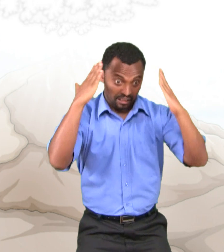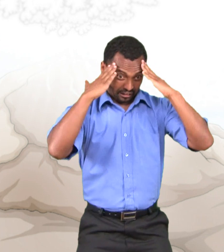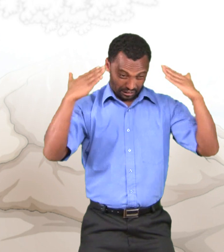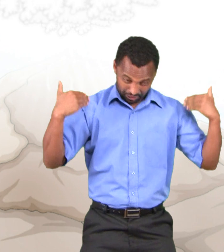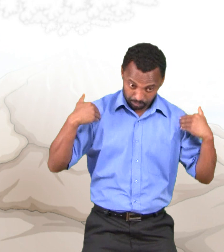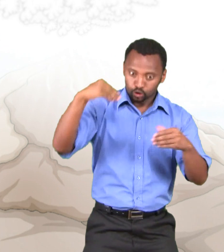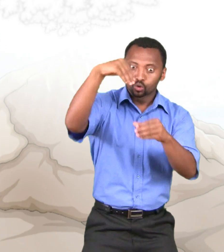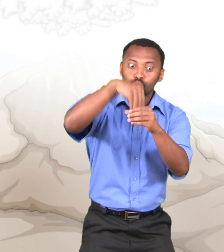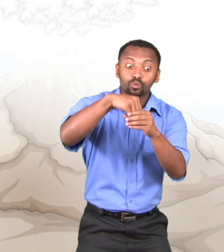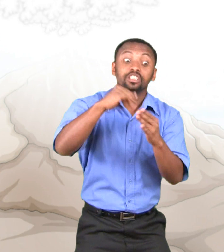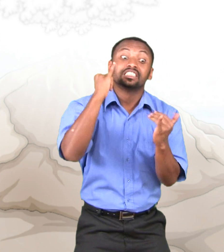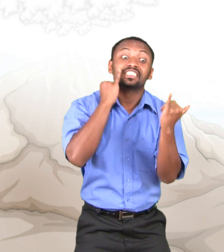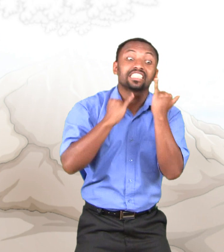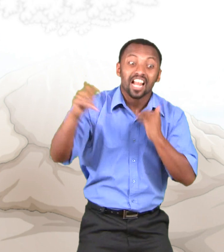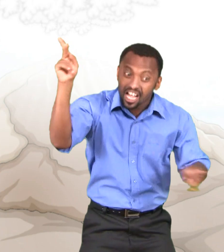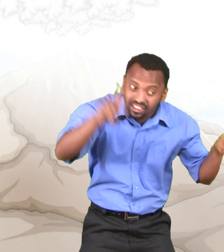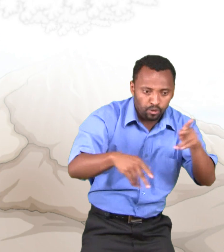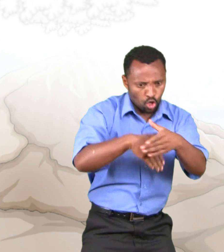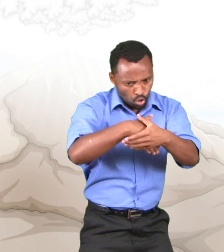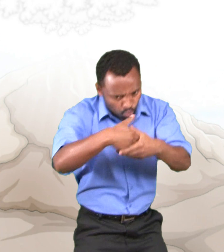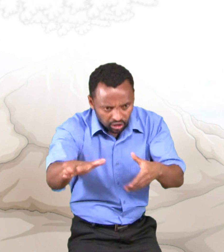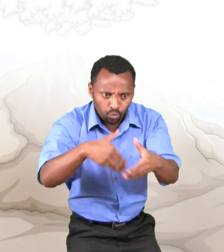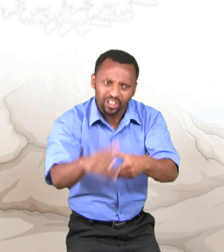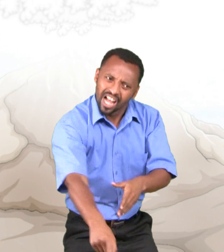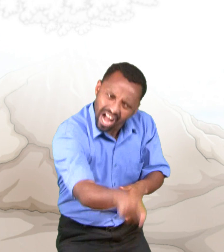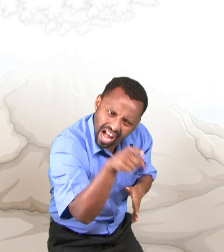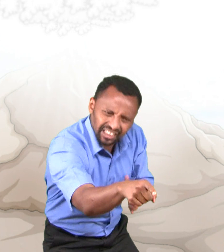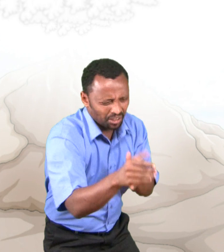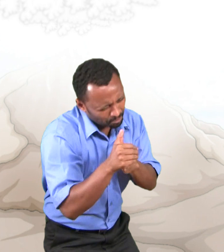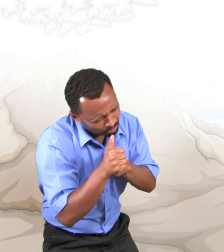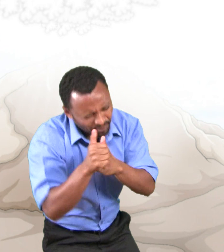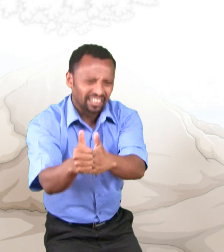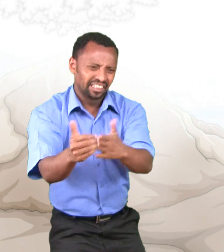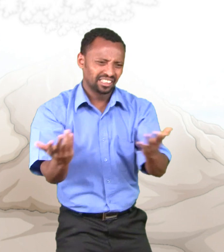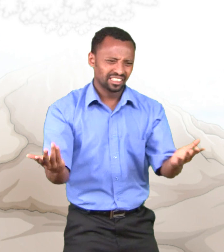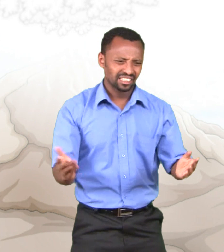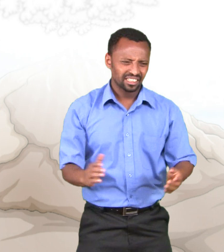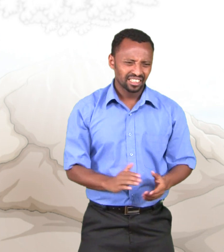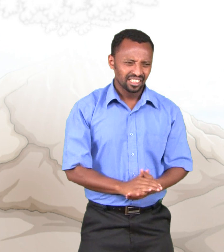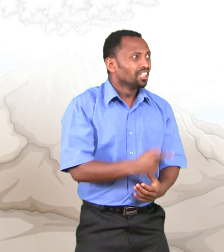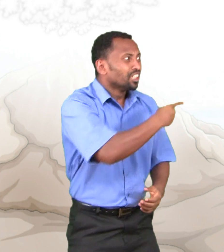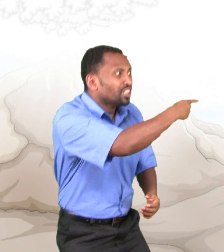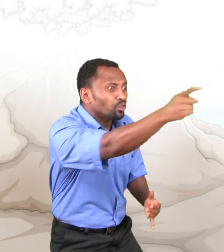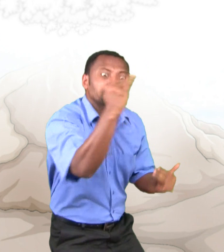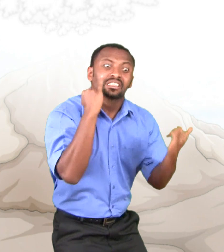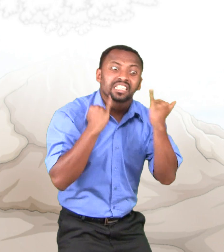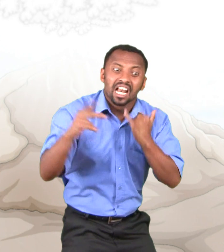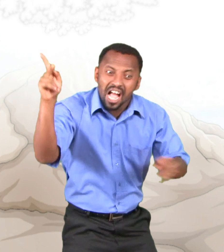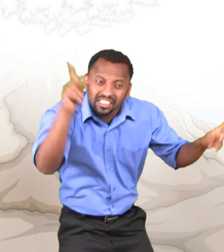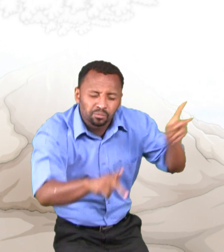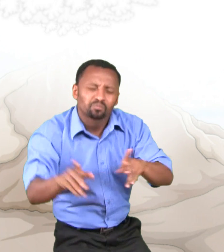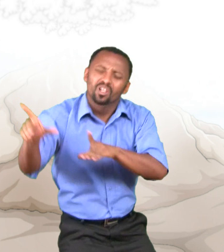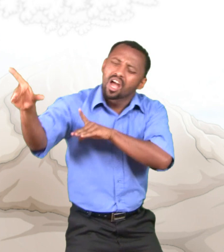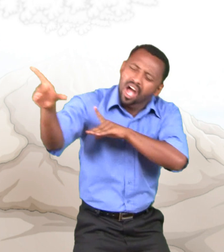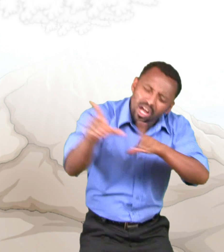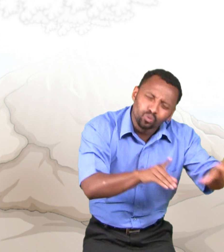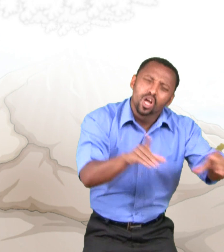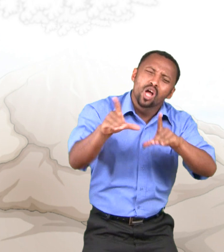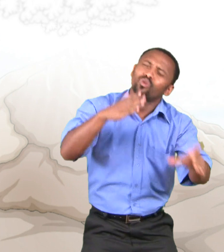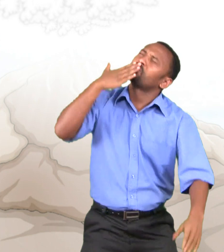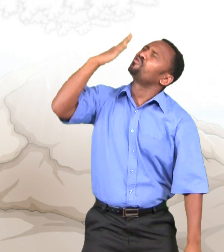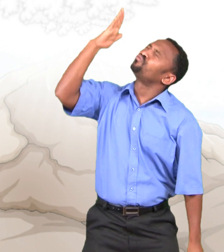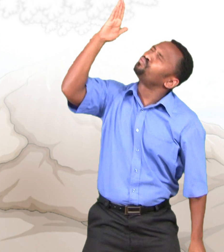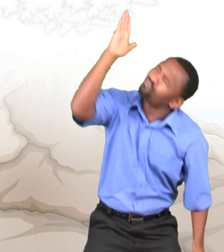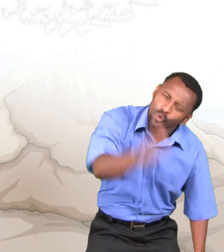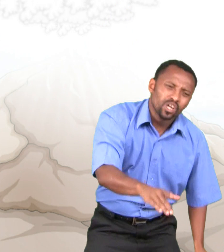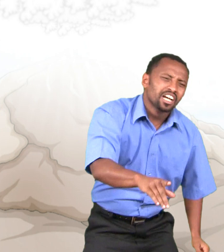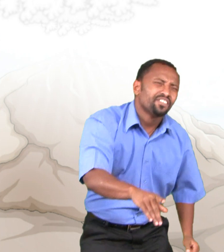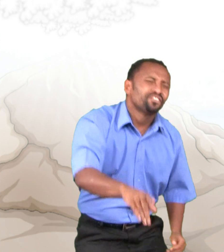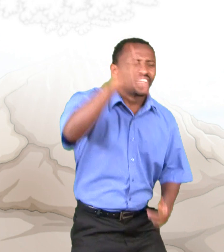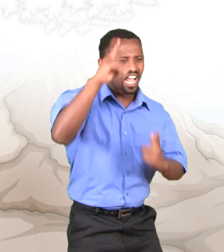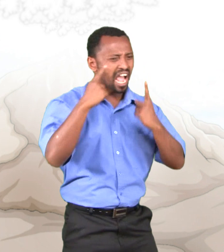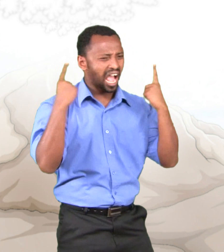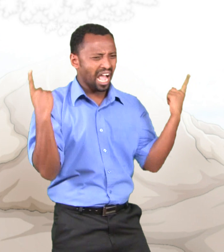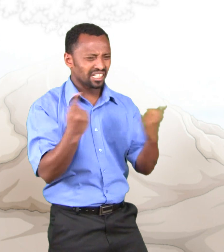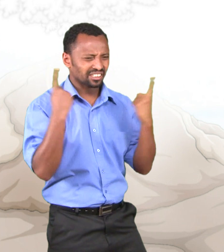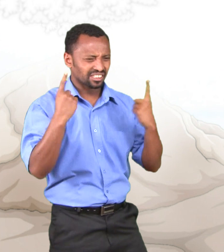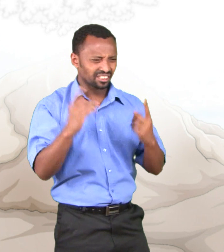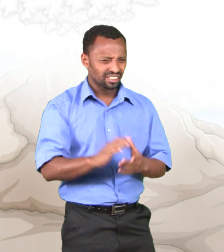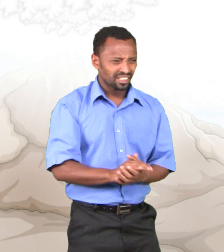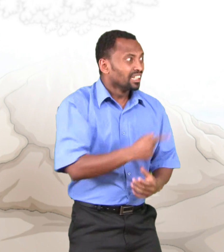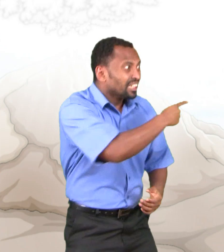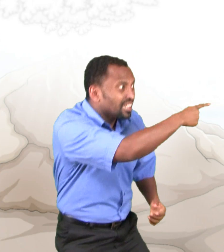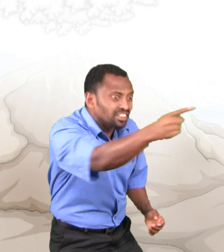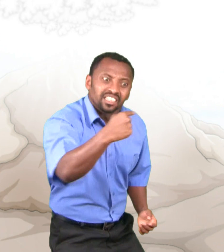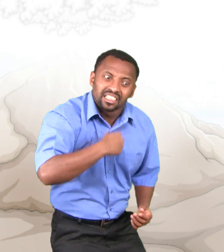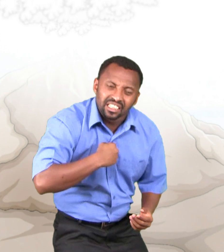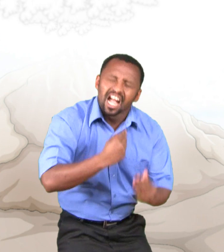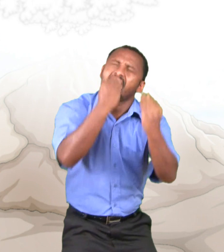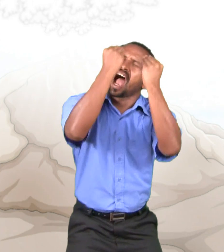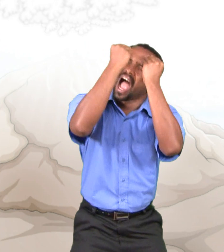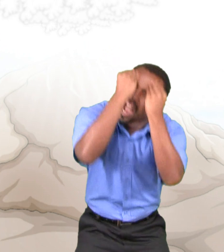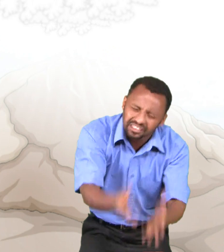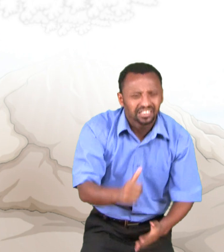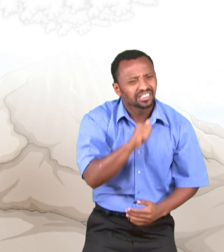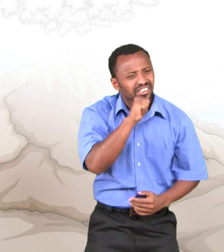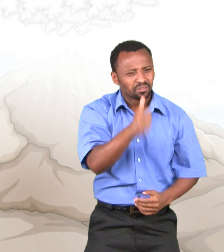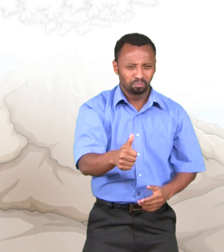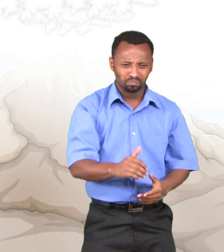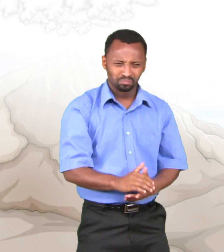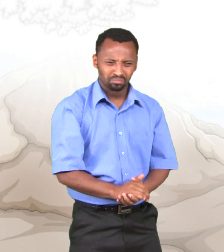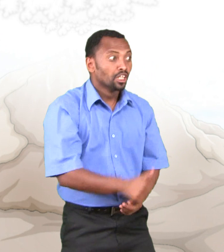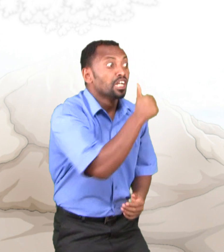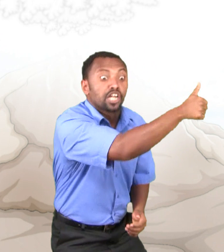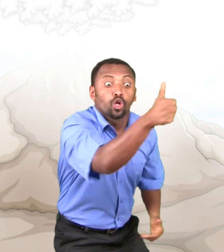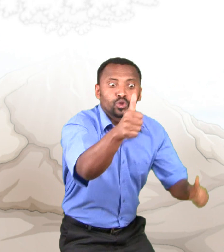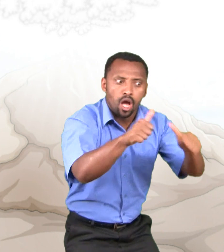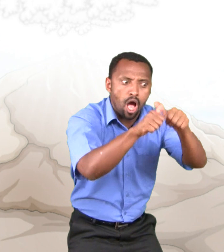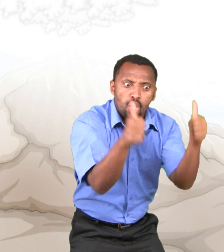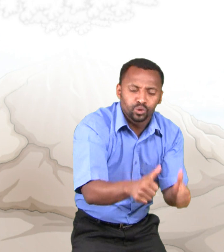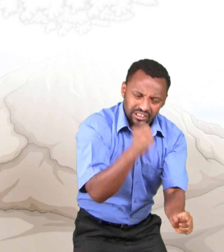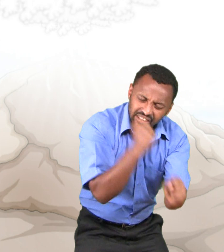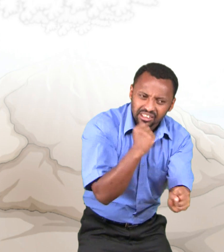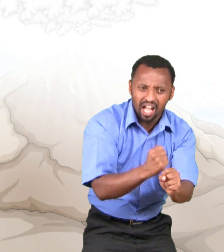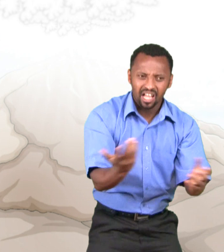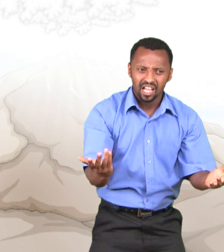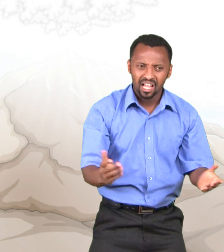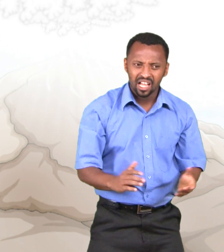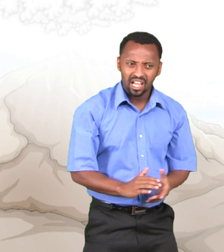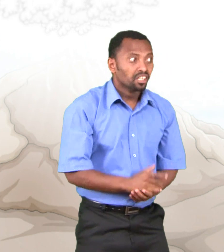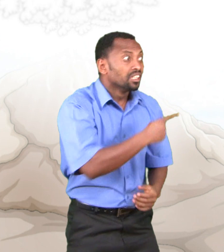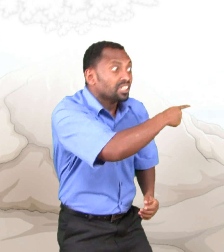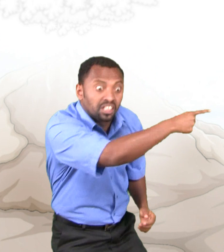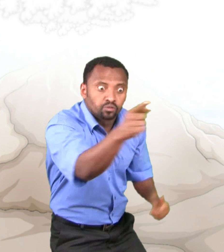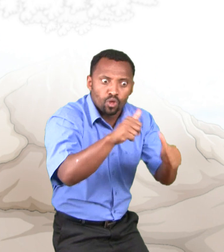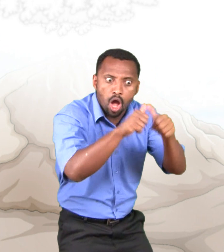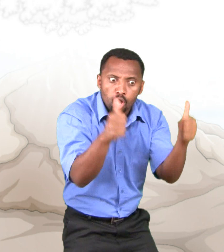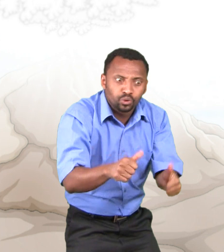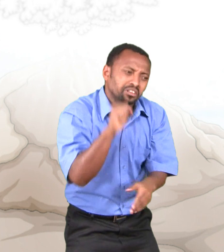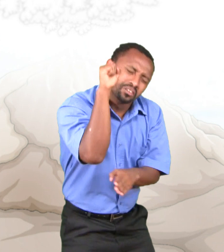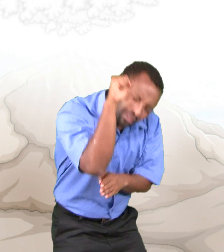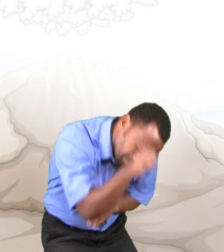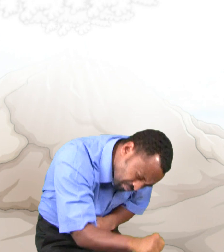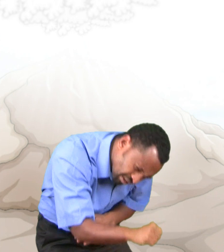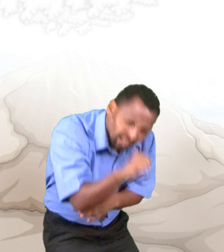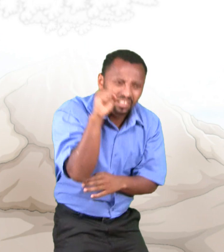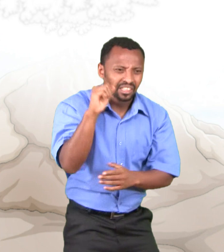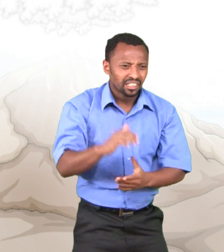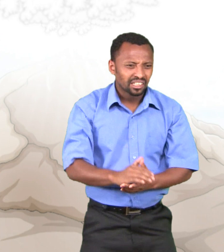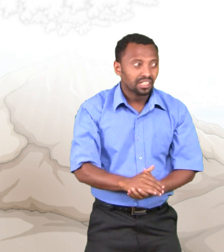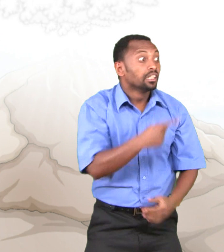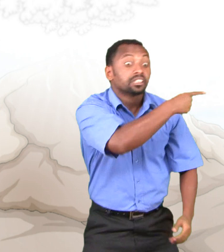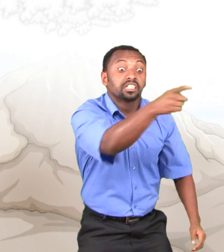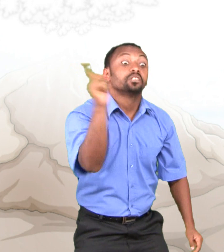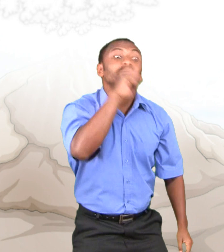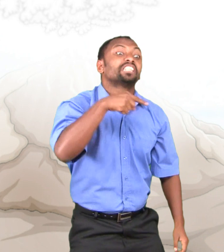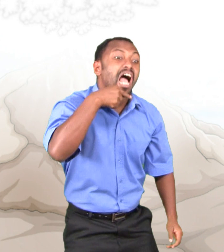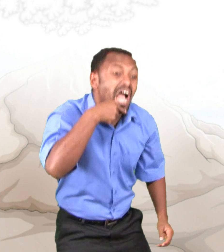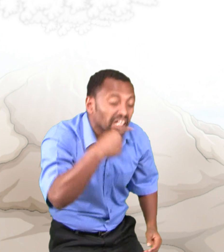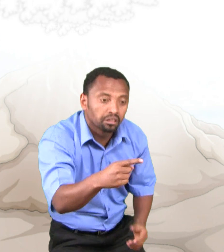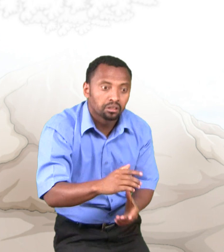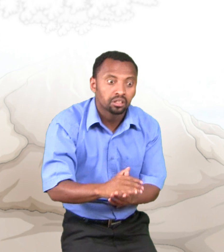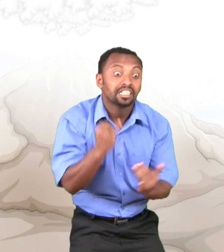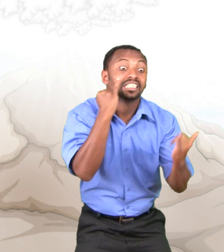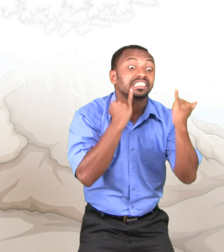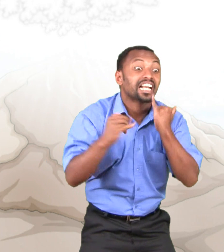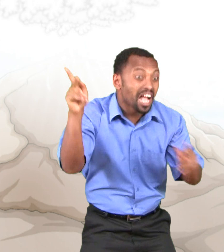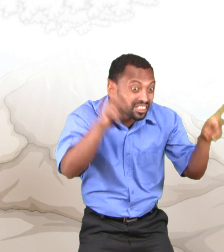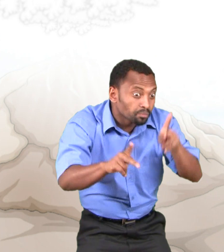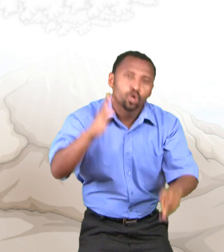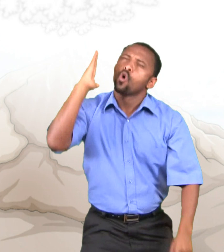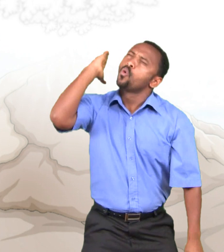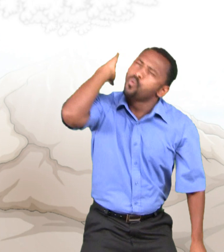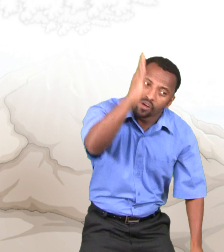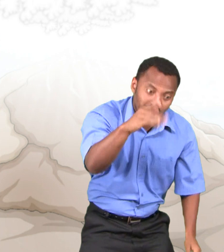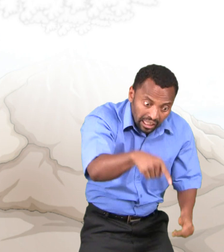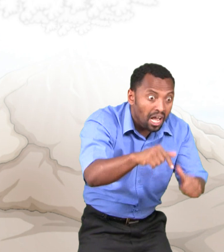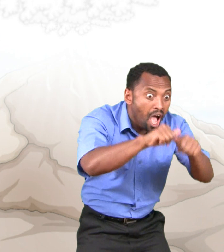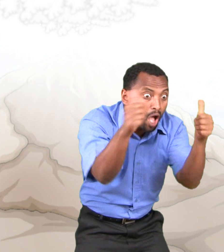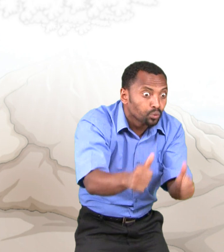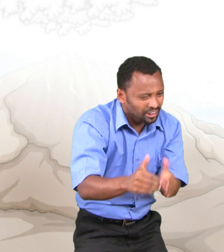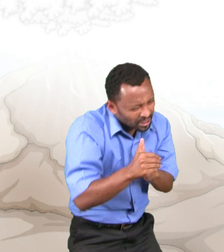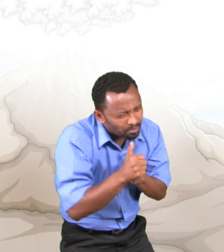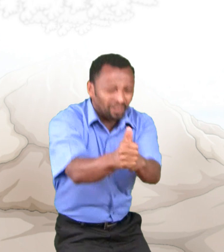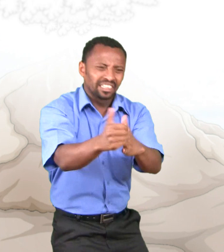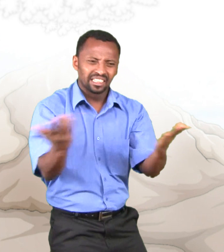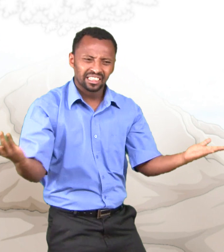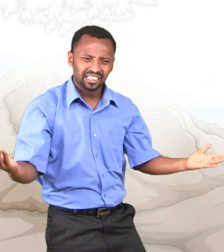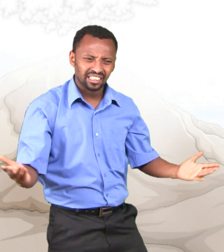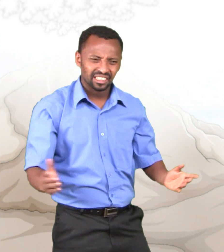How quickly they have turned aside from the way that I commanded them! They have made for themselves a molten calf and have bowed down to it.